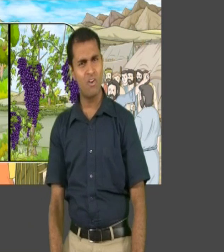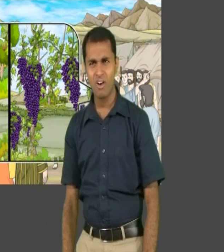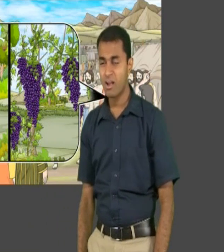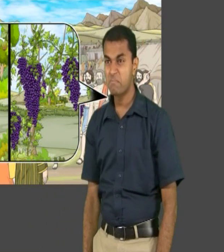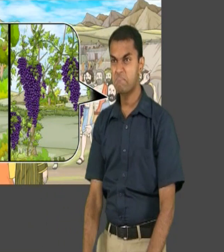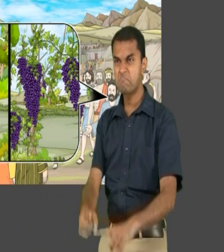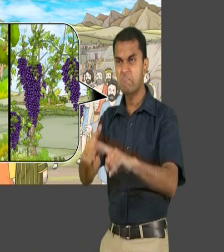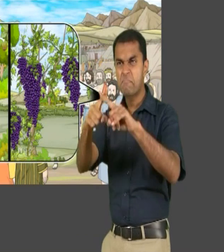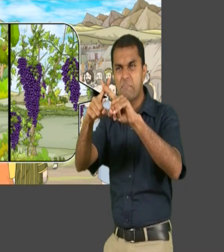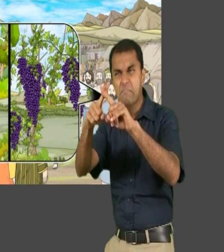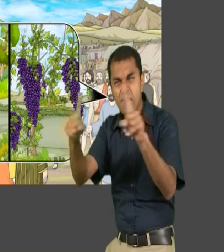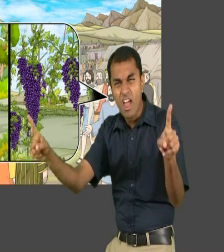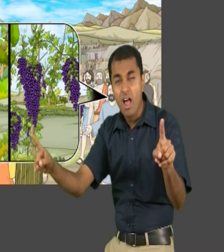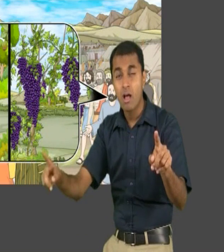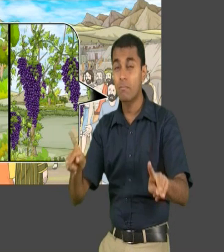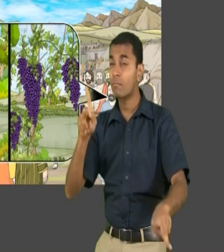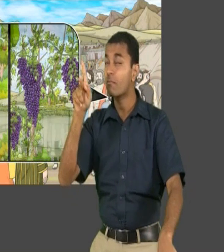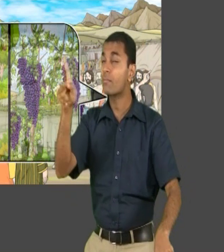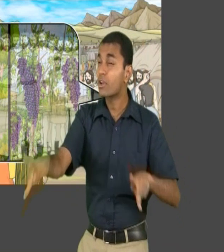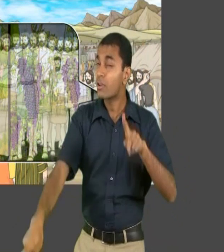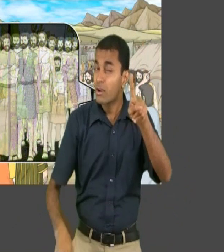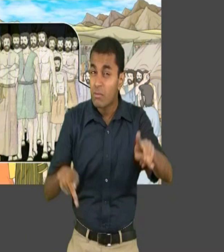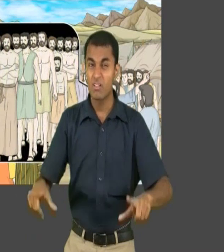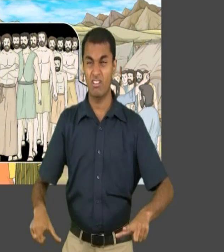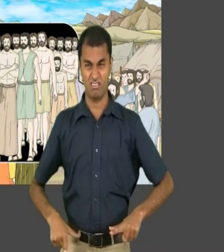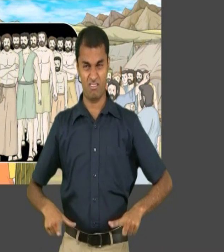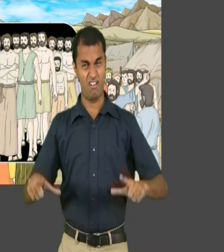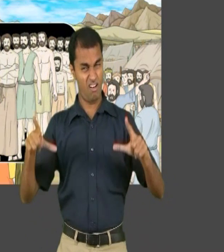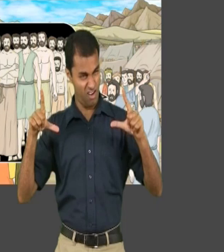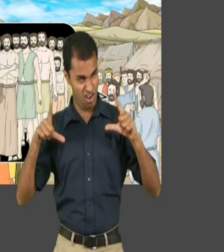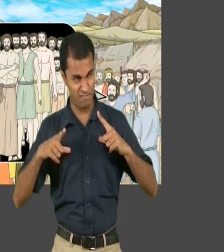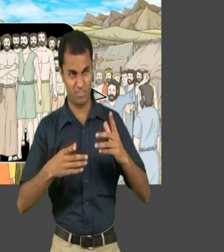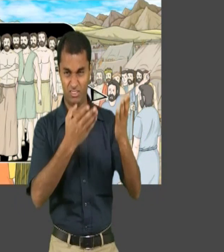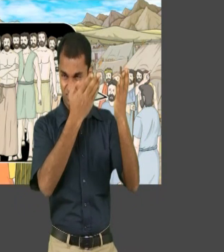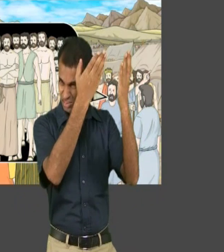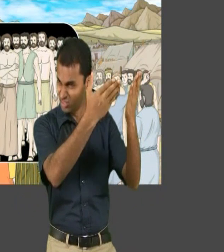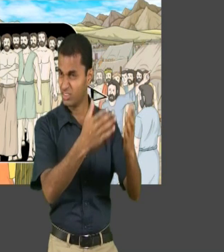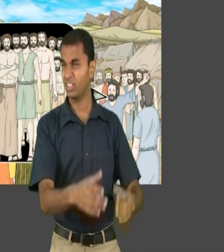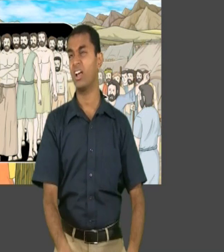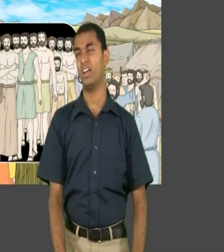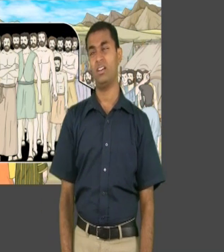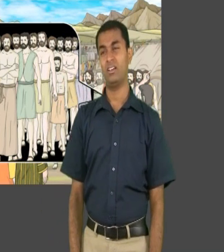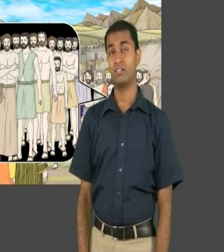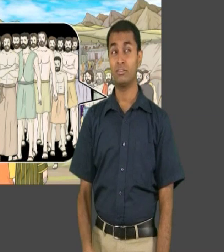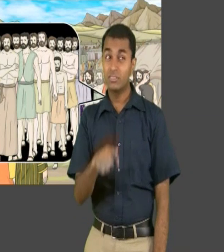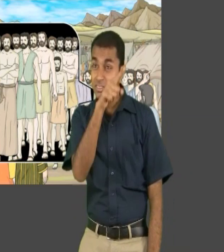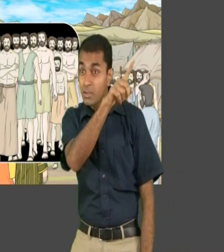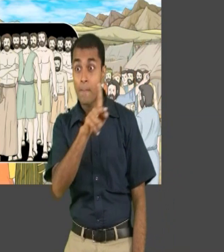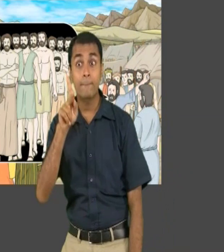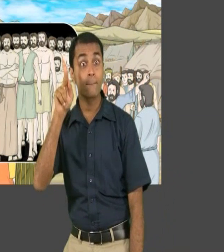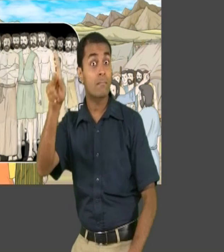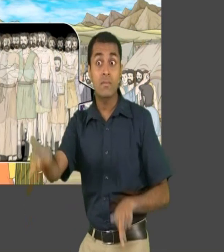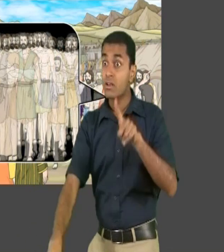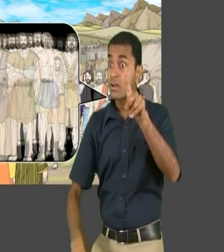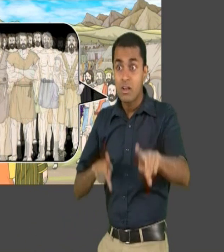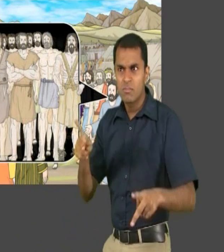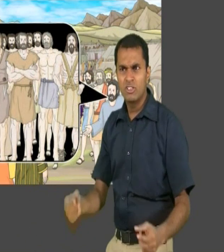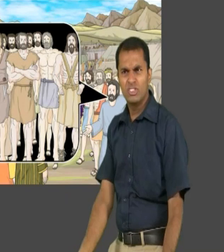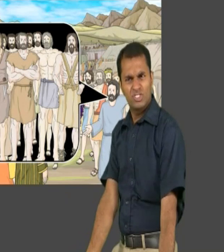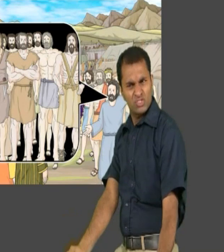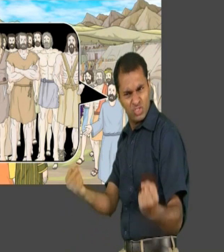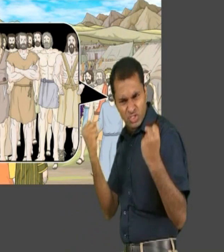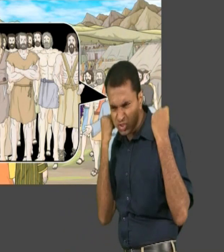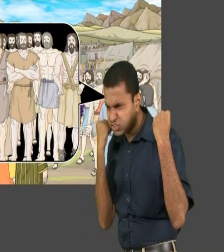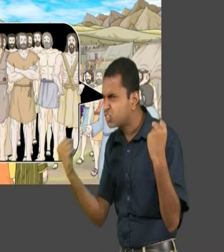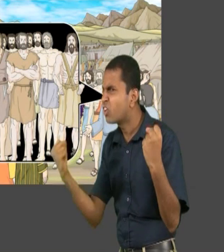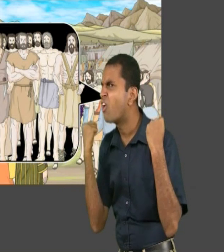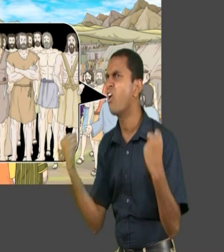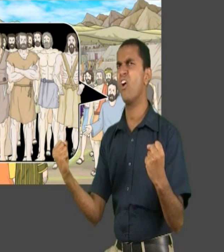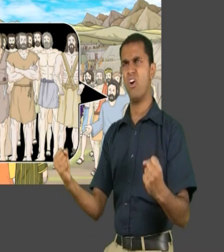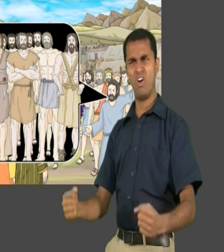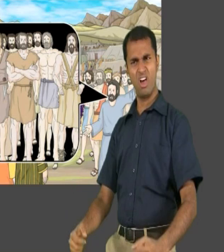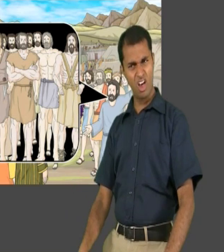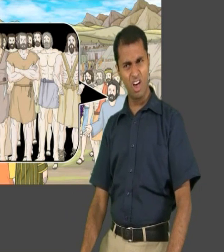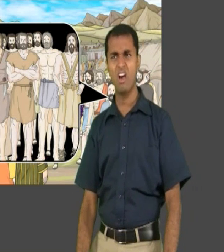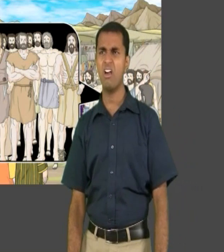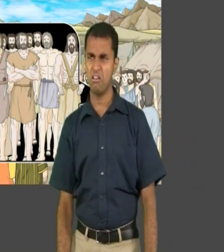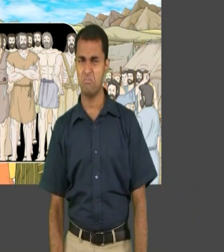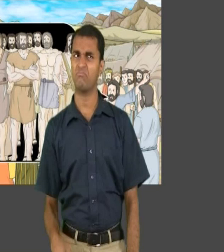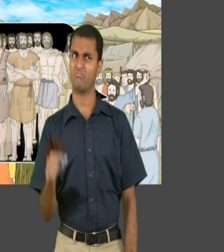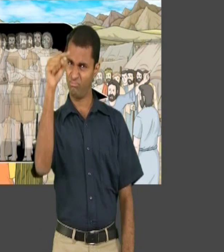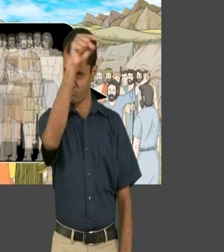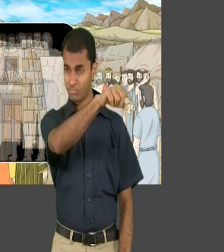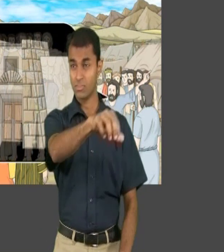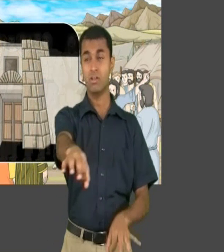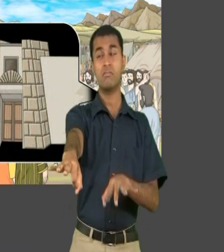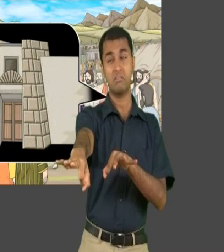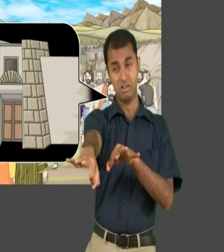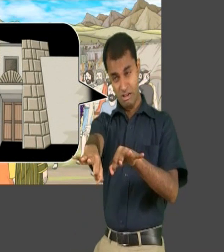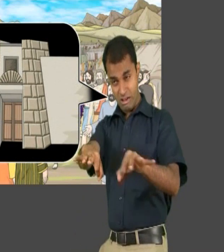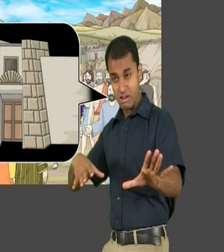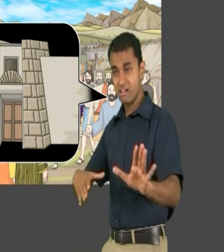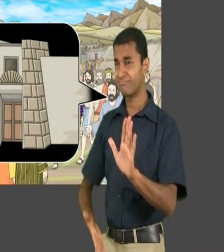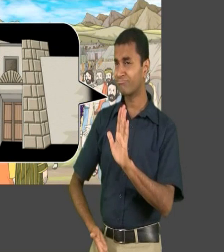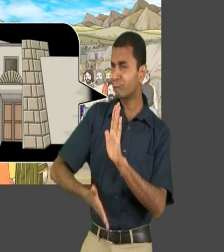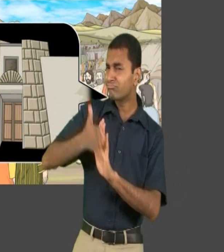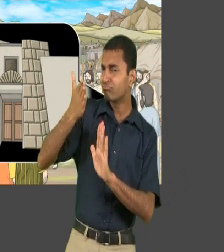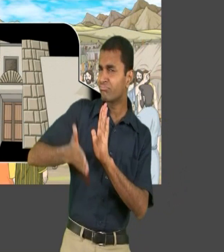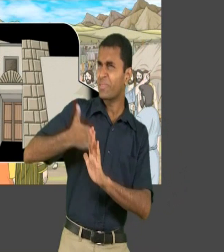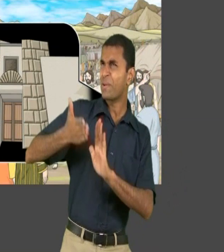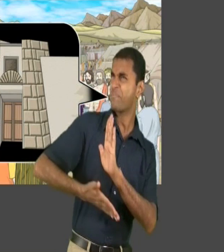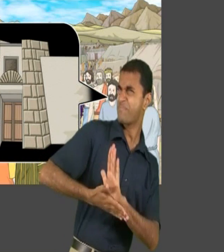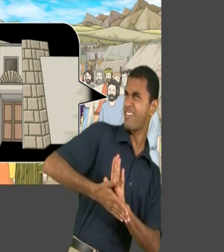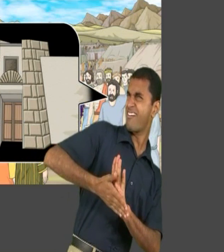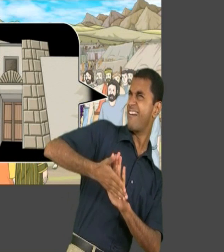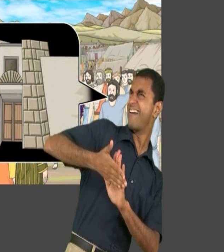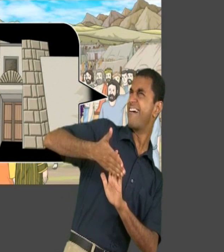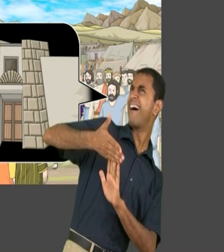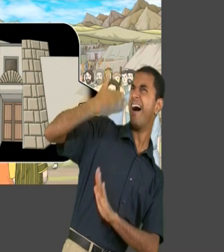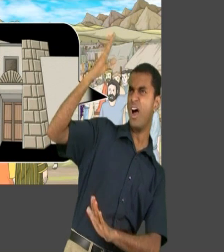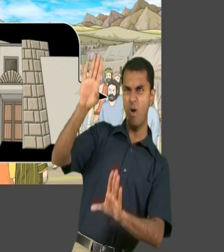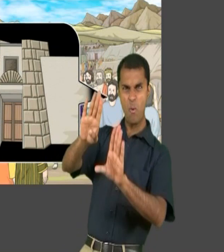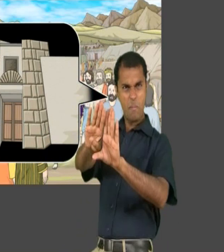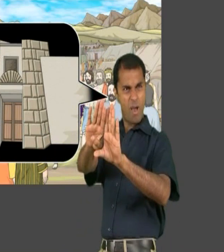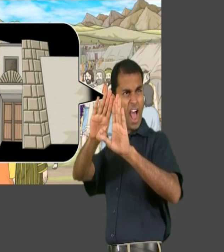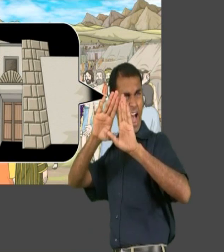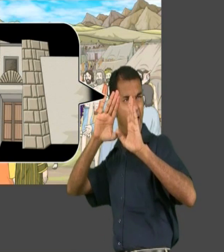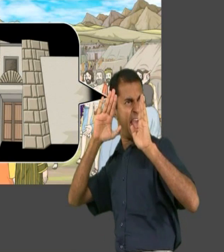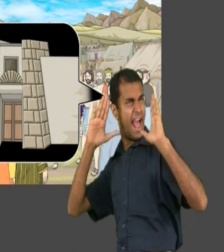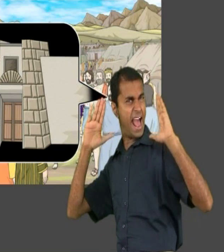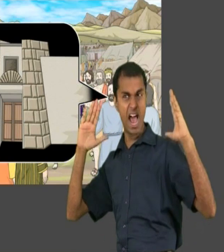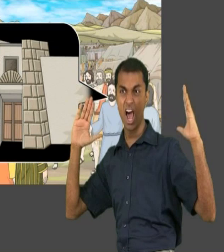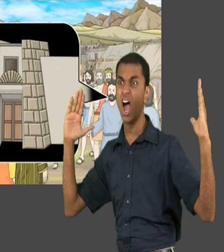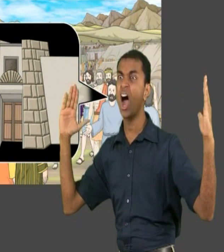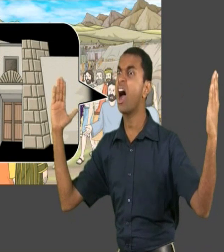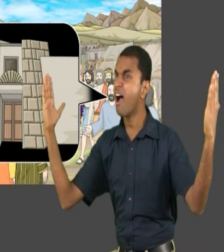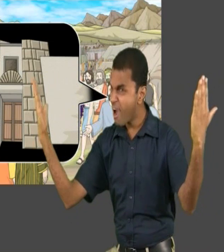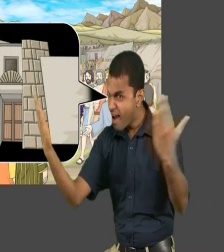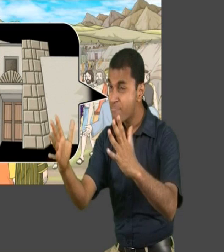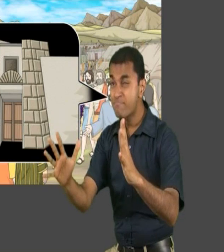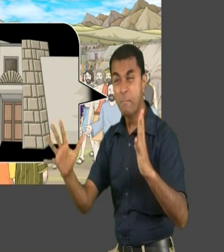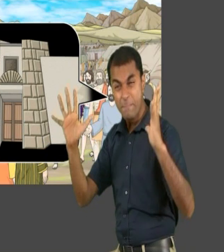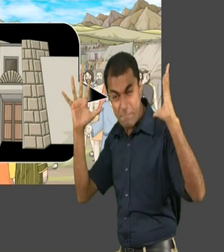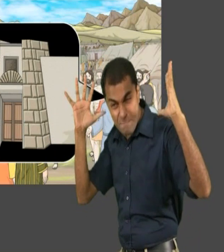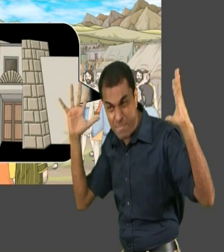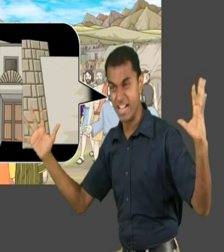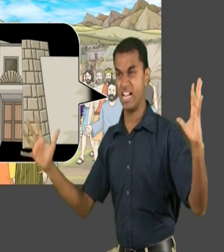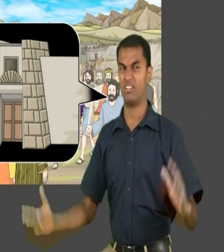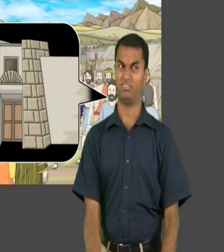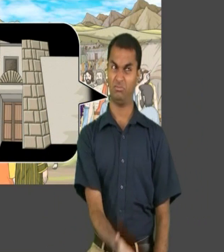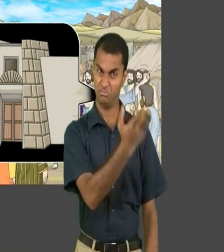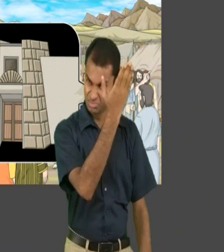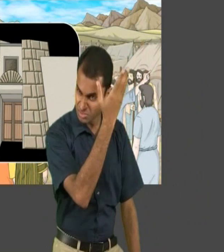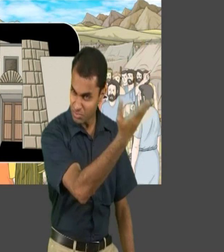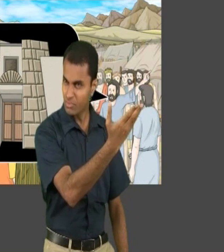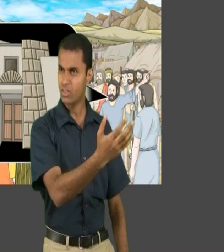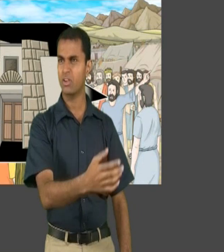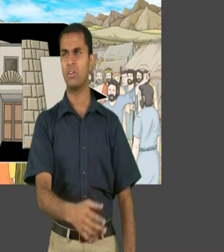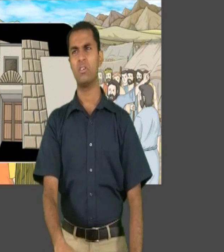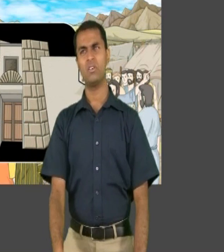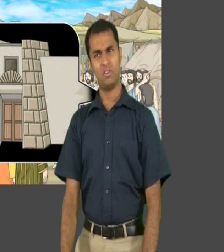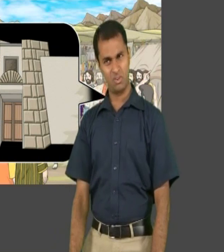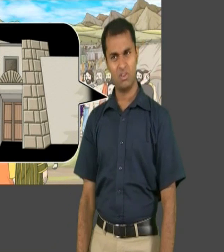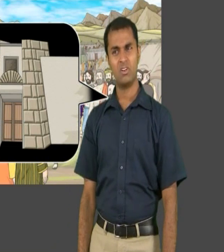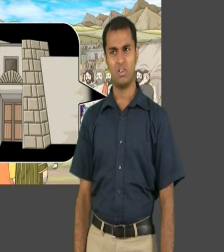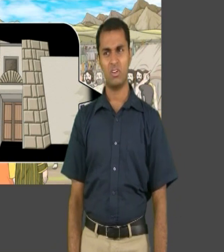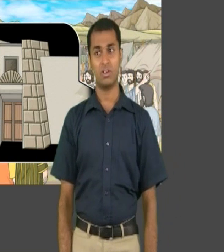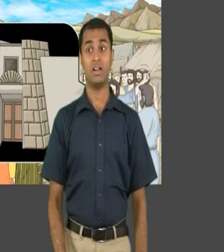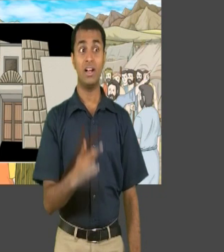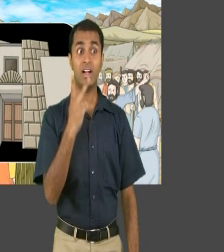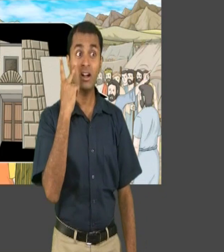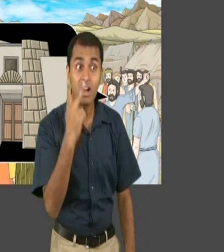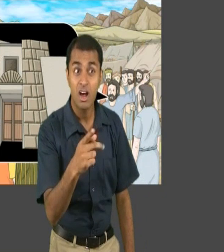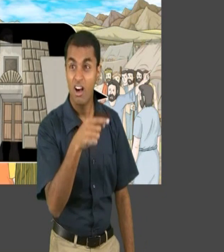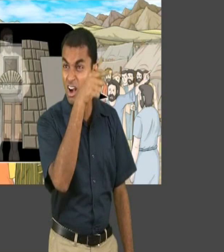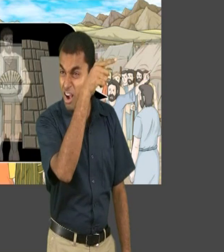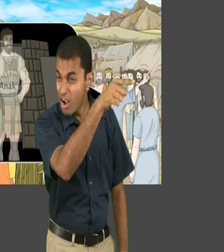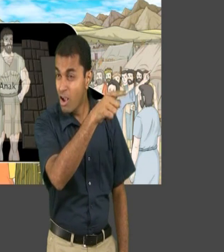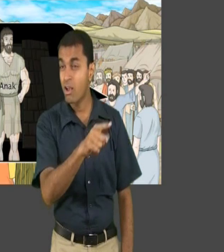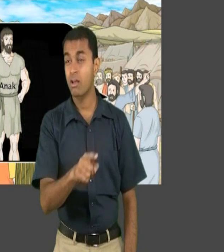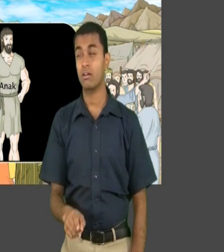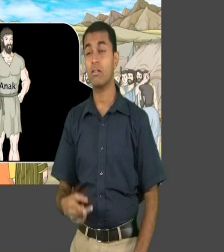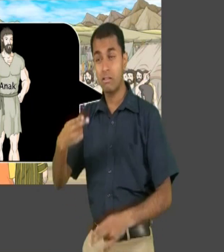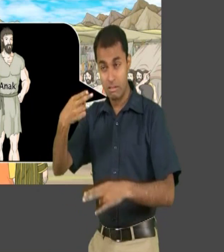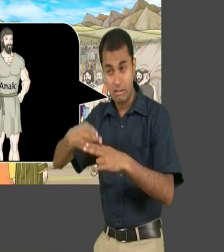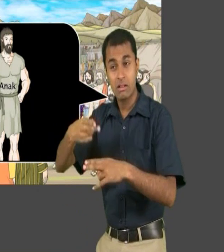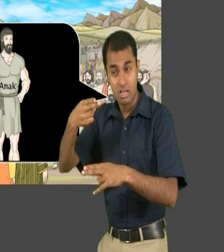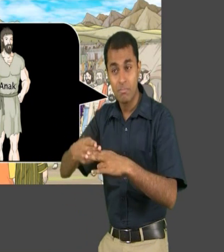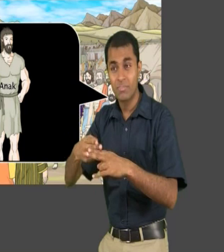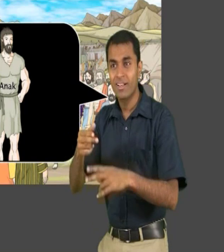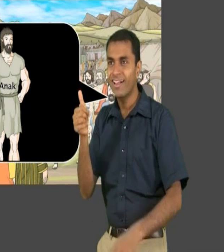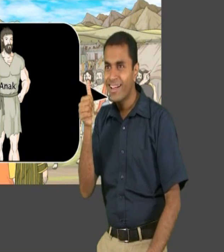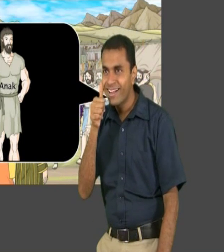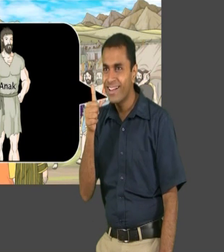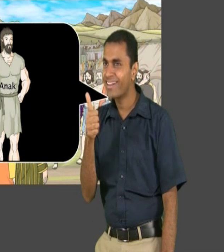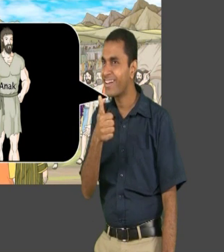Nevertheless, the people living in the land are strong, and the cities are large and fortified.